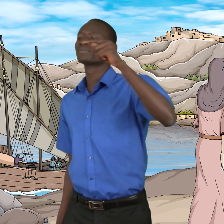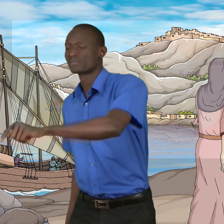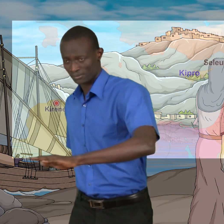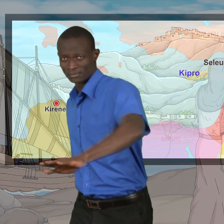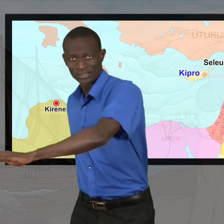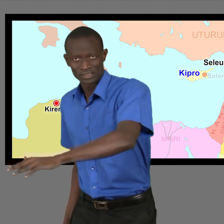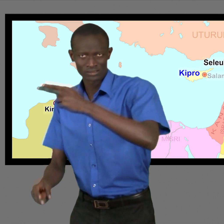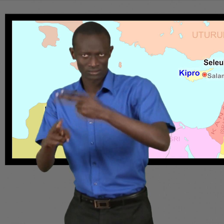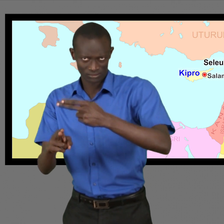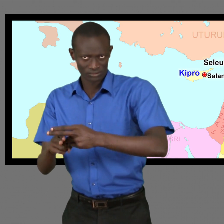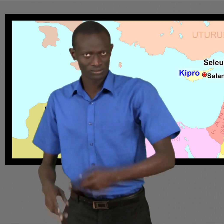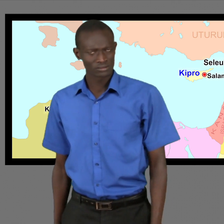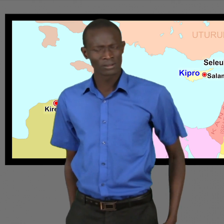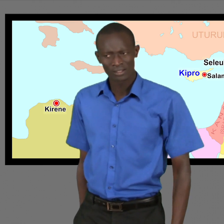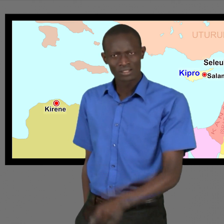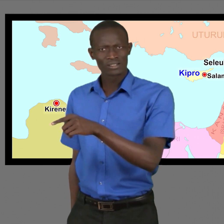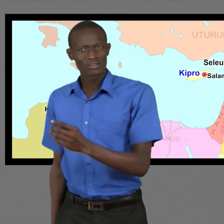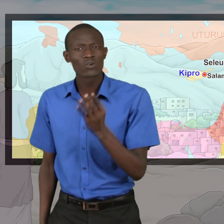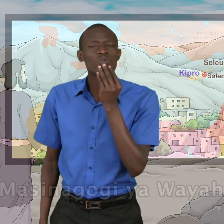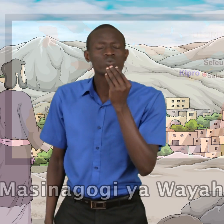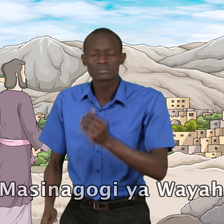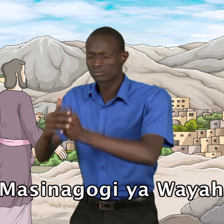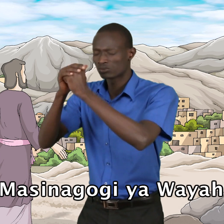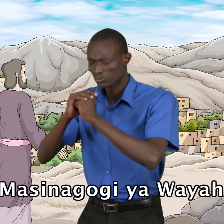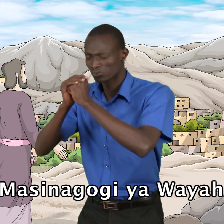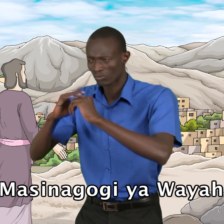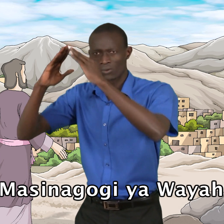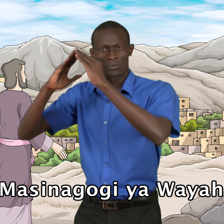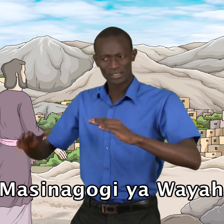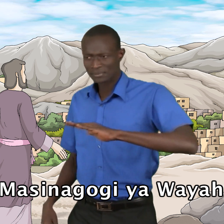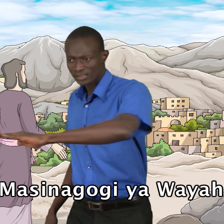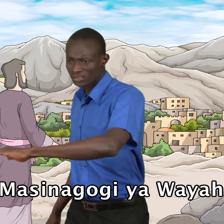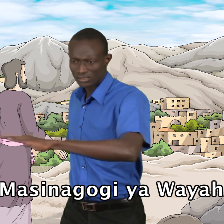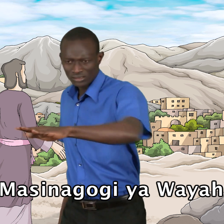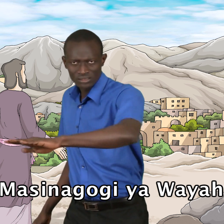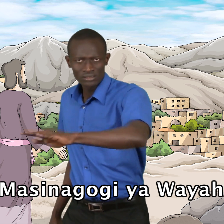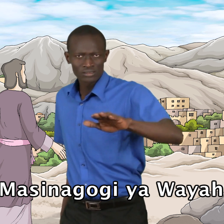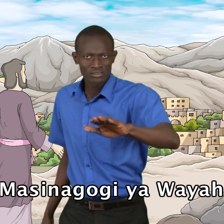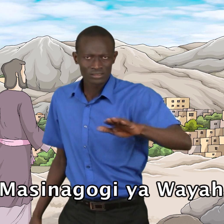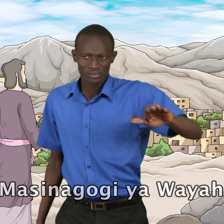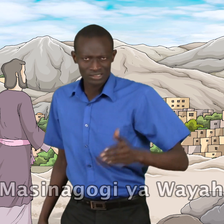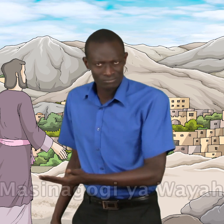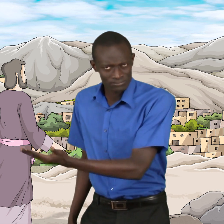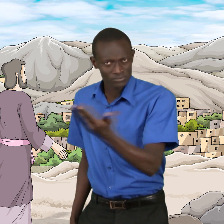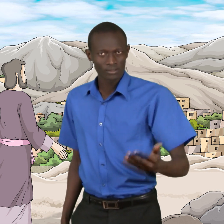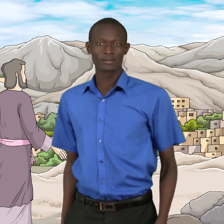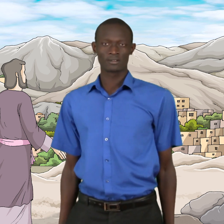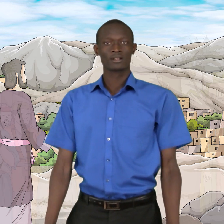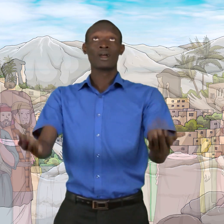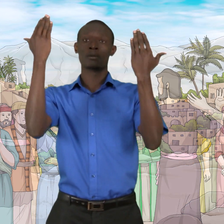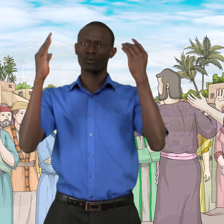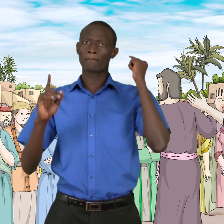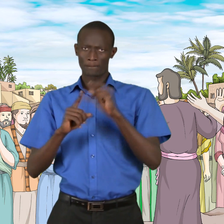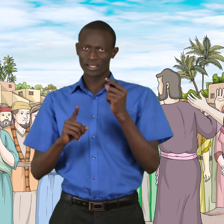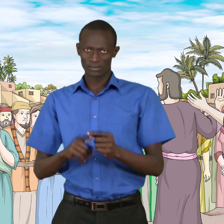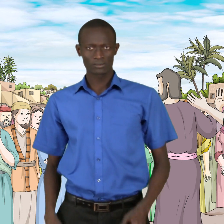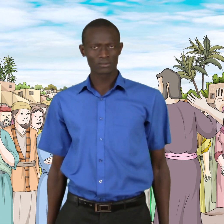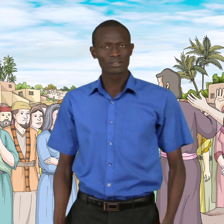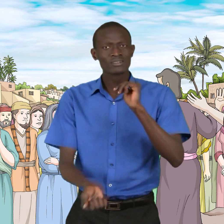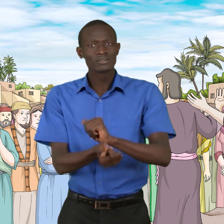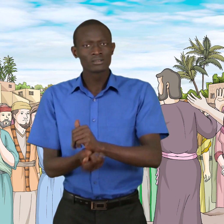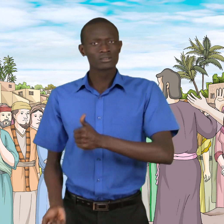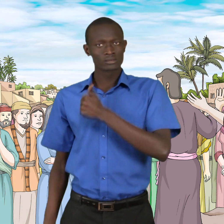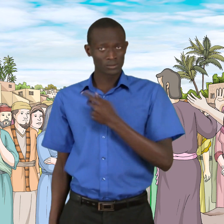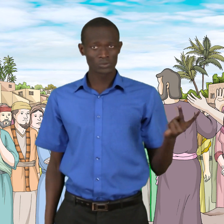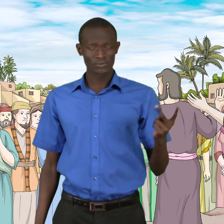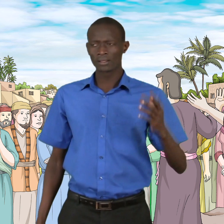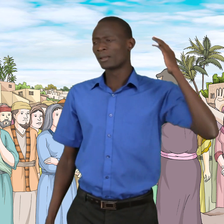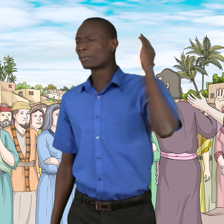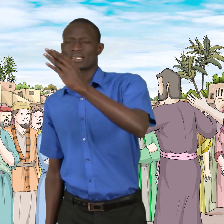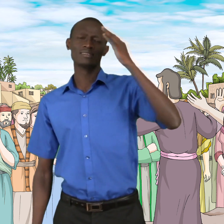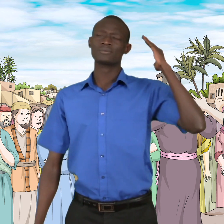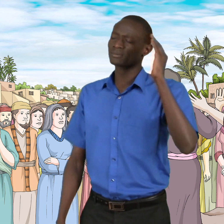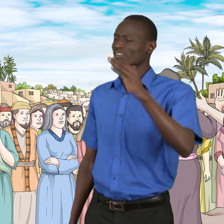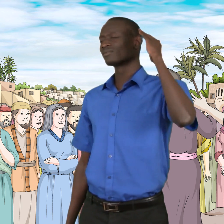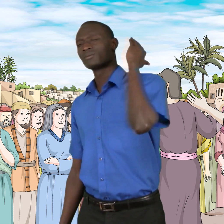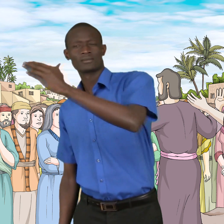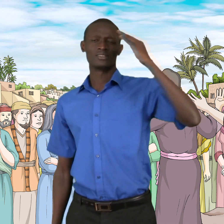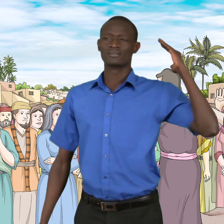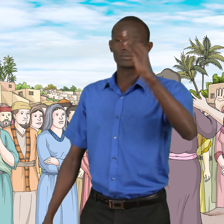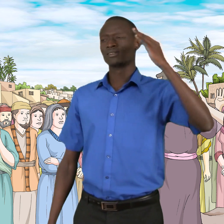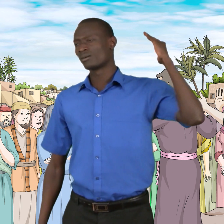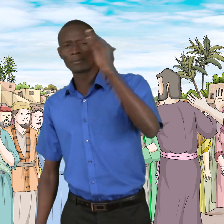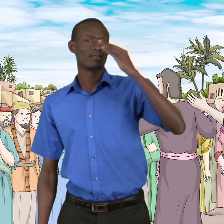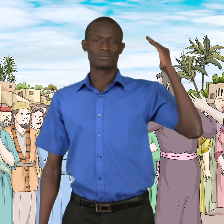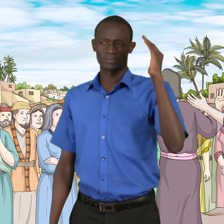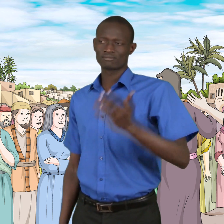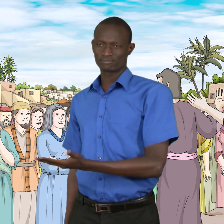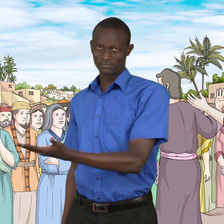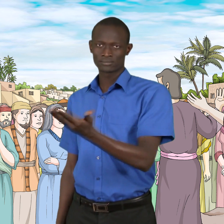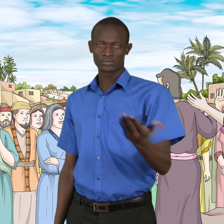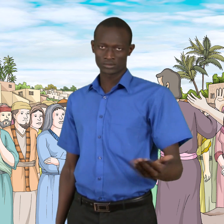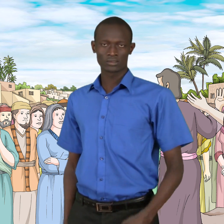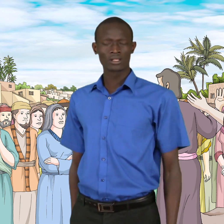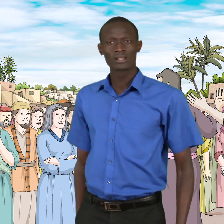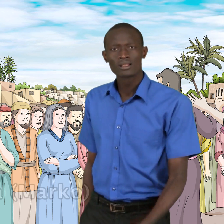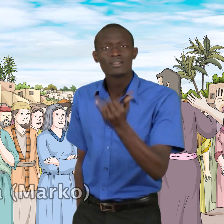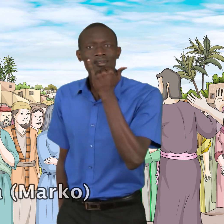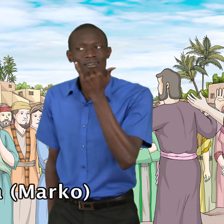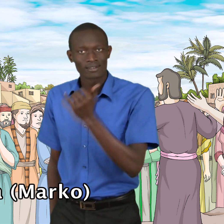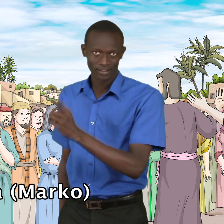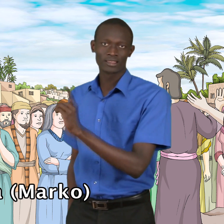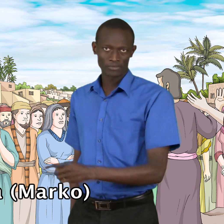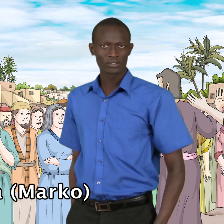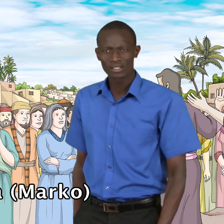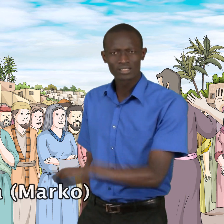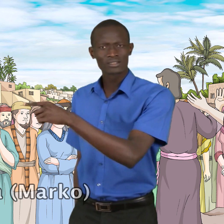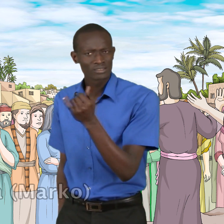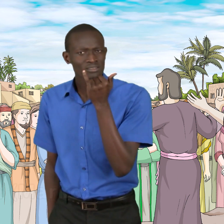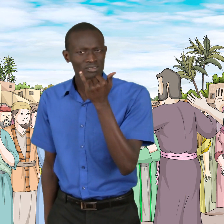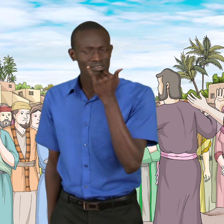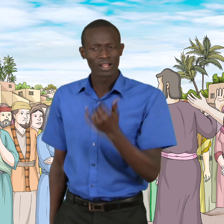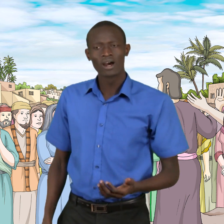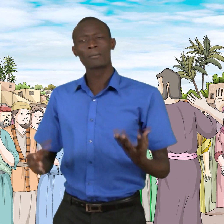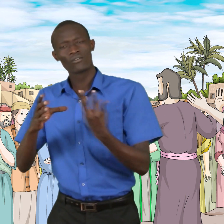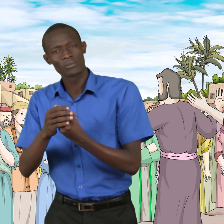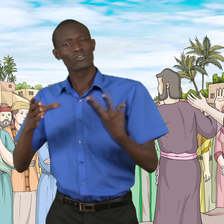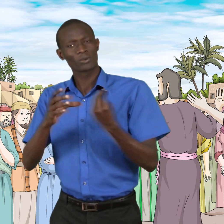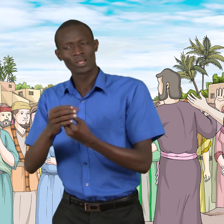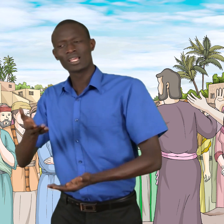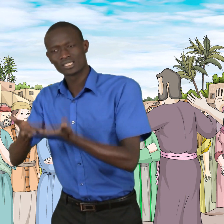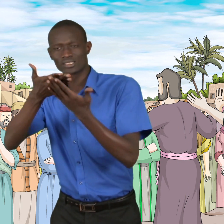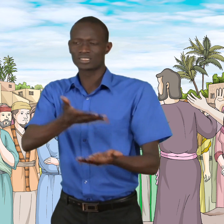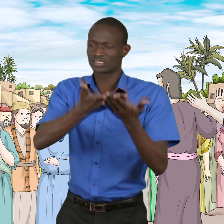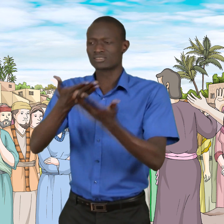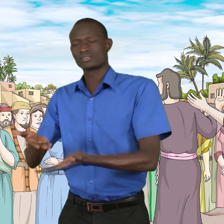When they arrived at Salamis, they proclaimed the word of God in the Jewish synagogues.